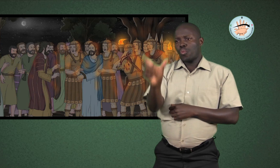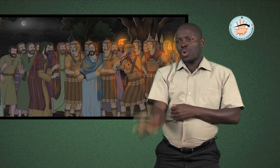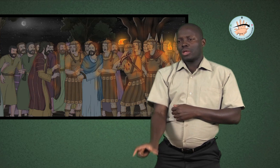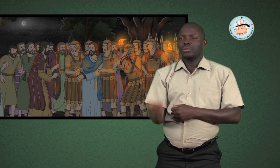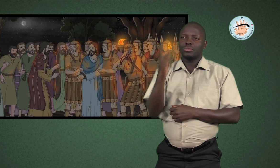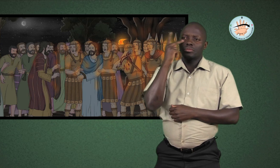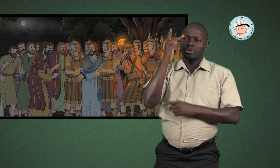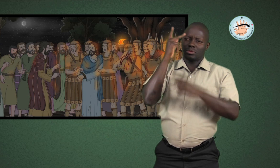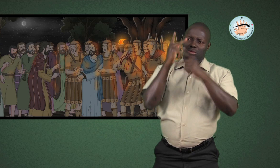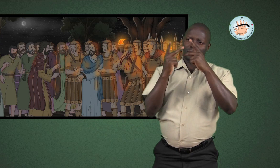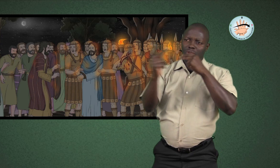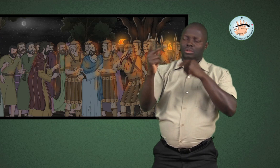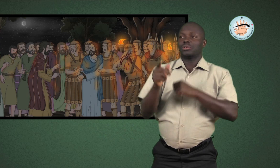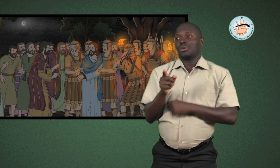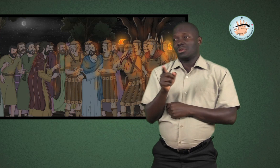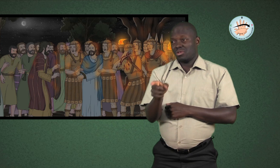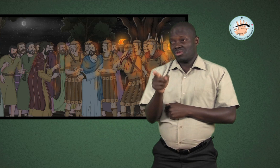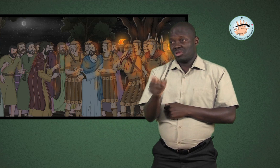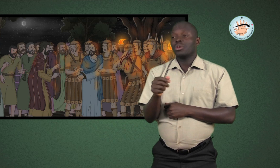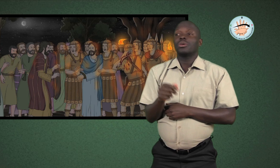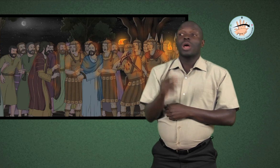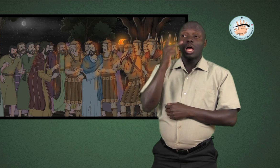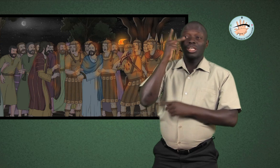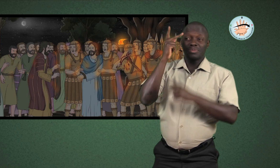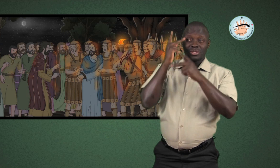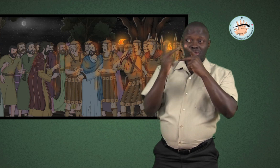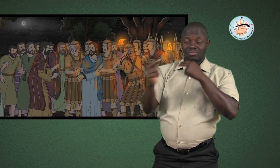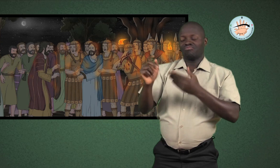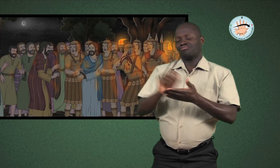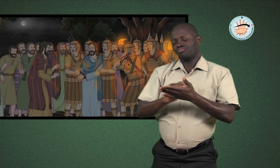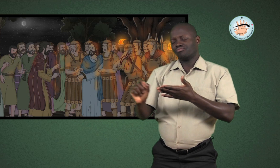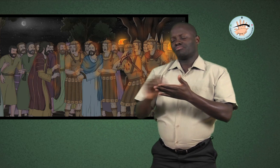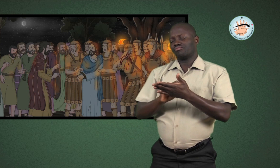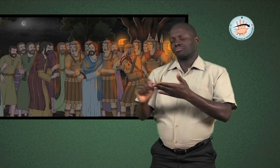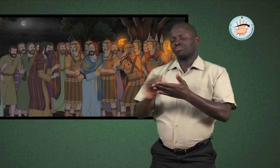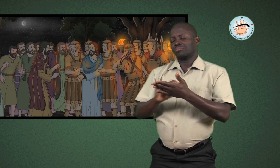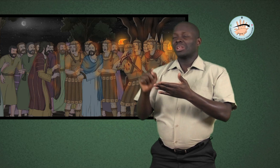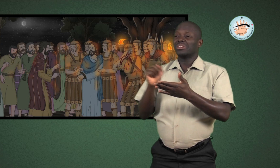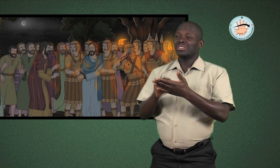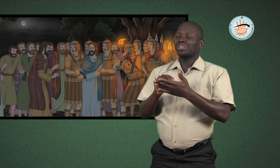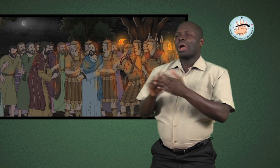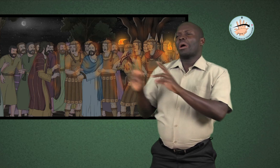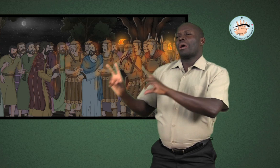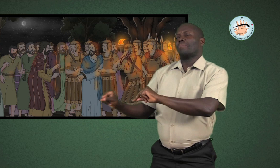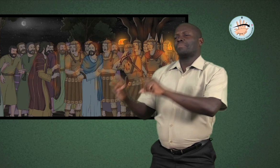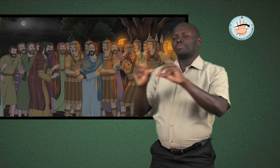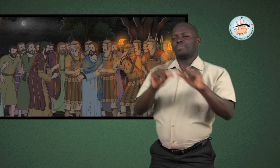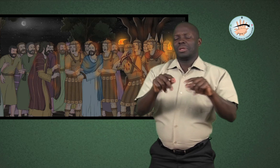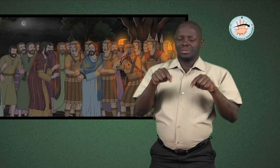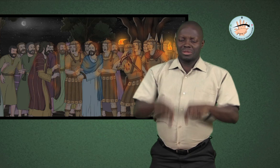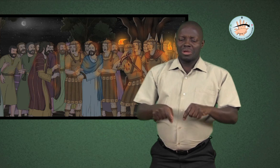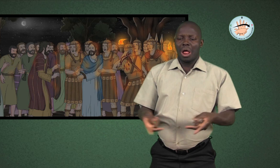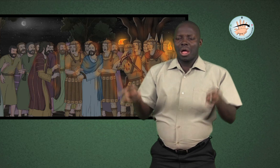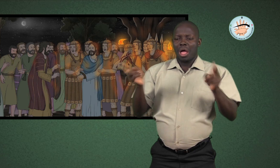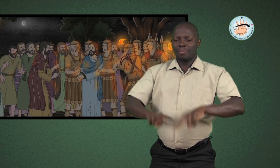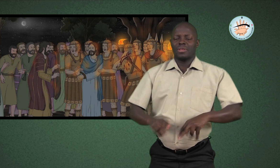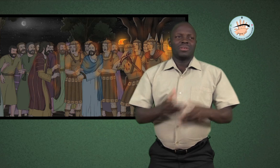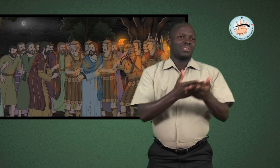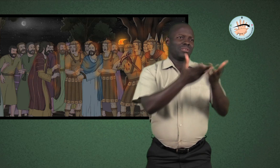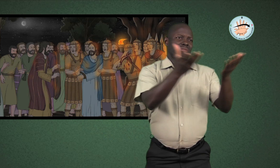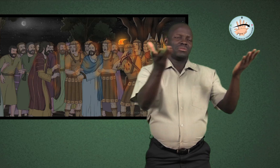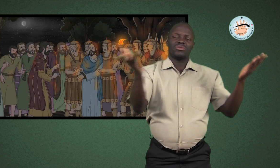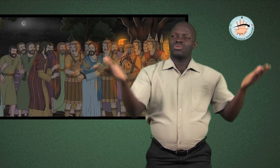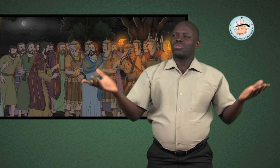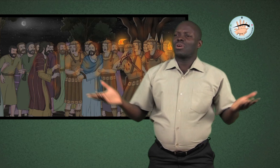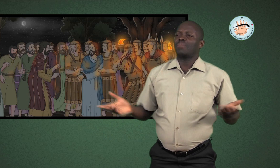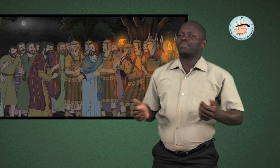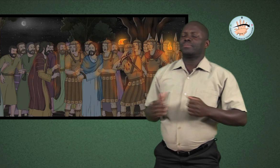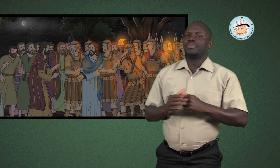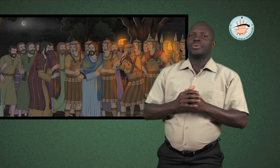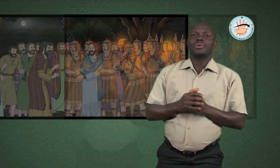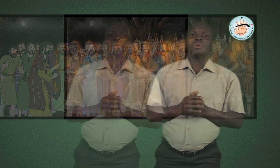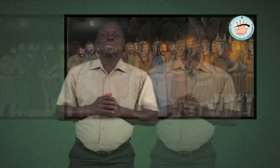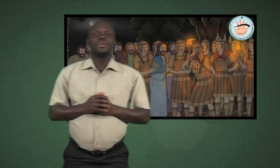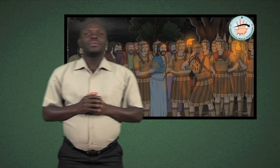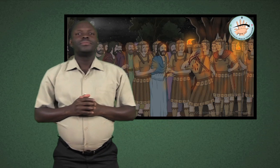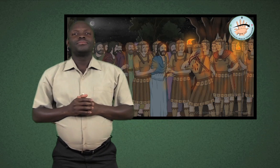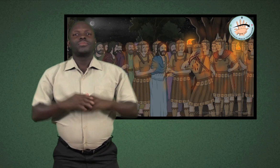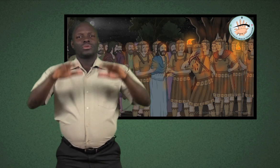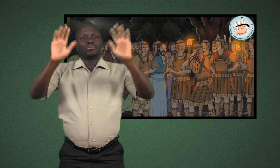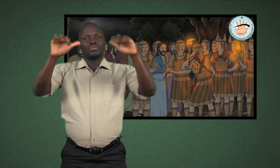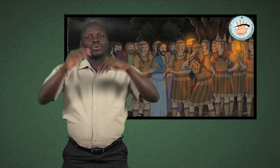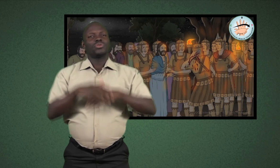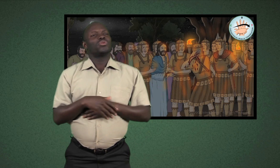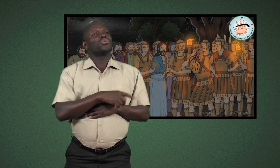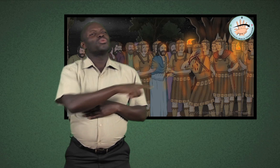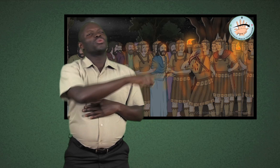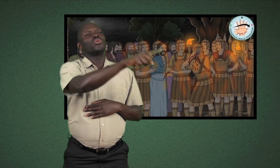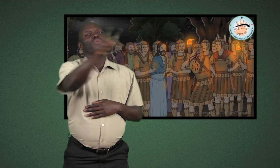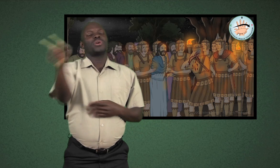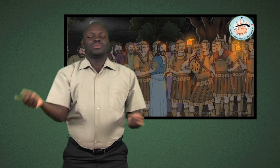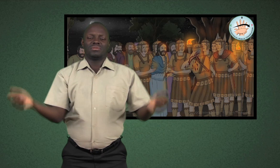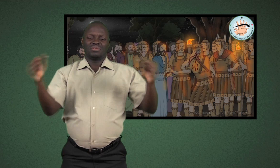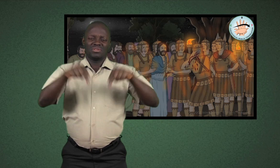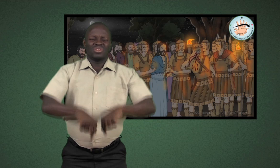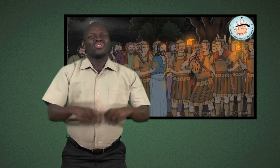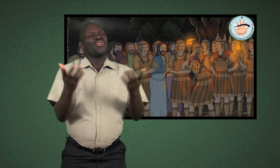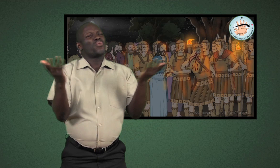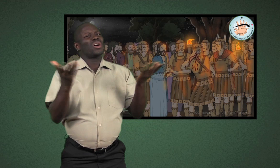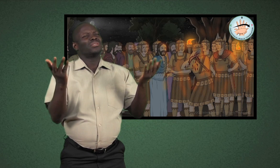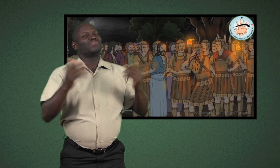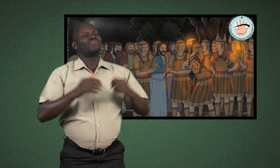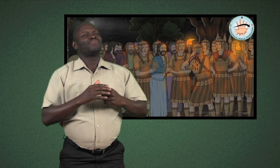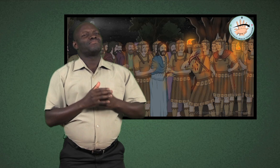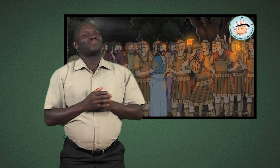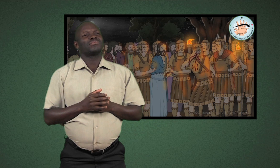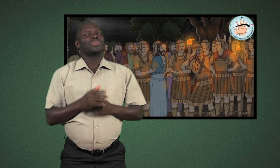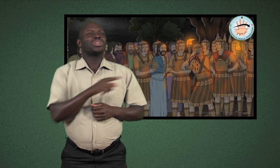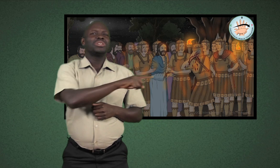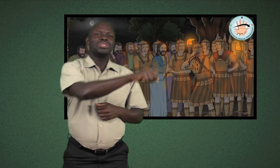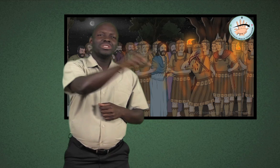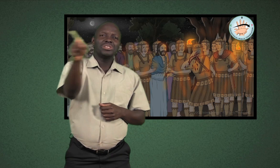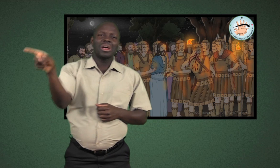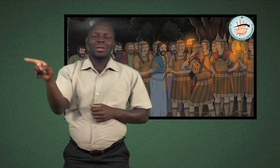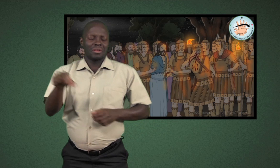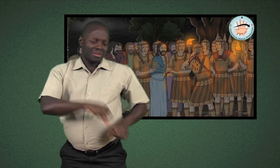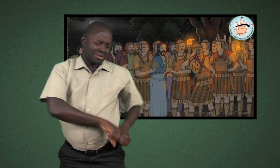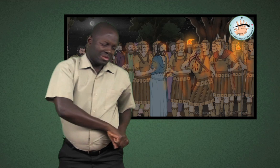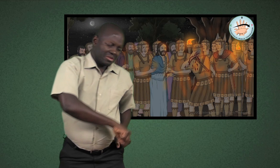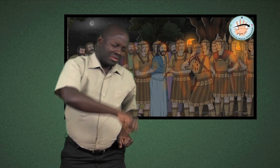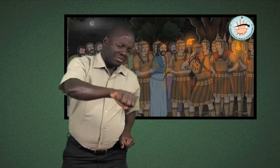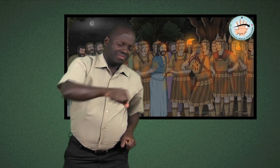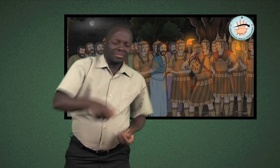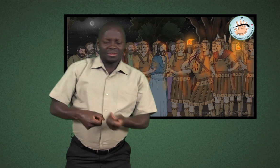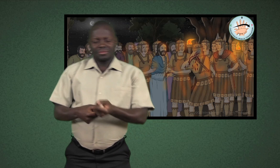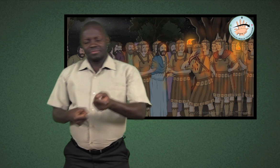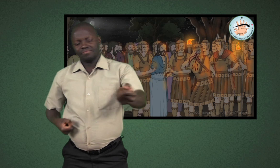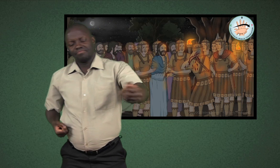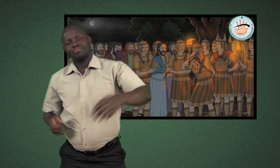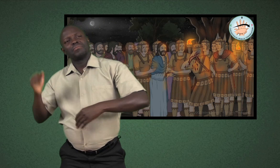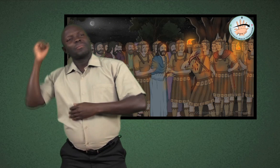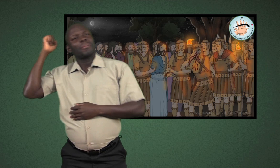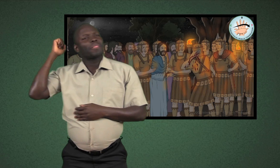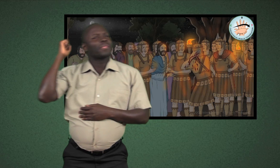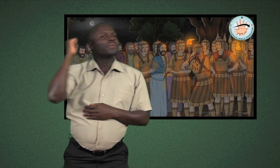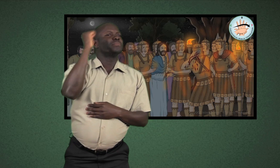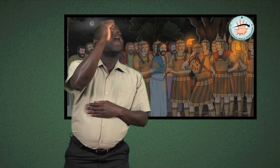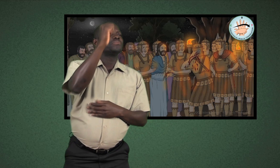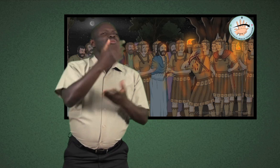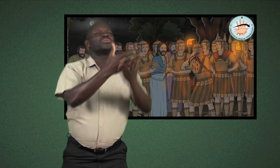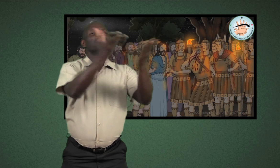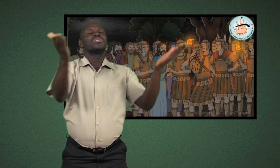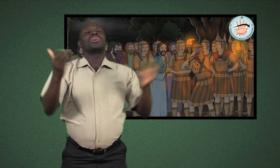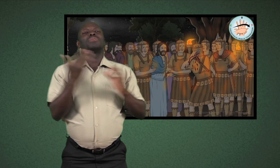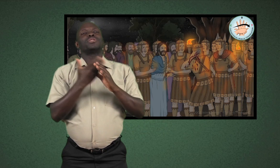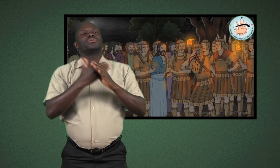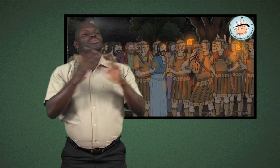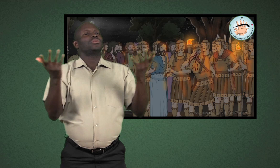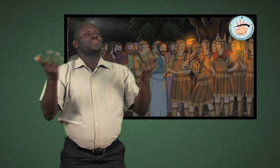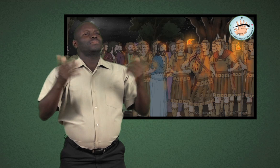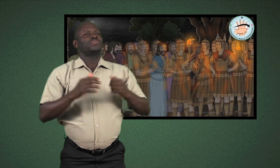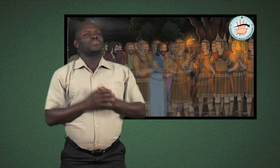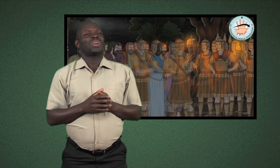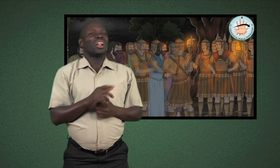But how then would the Scriptures be fulfilled that say it must happen this way?”